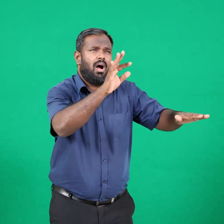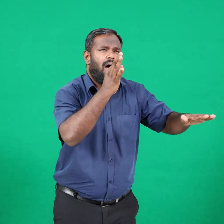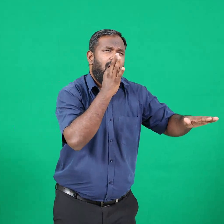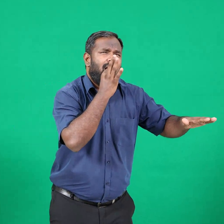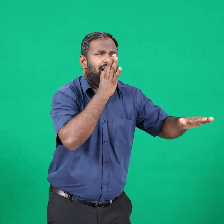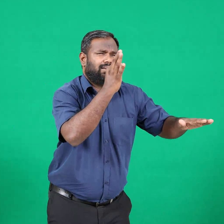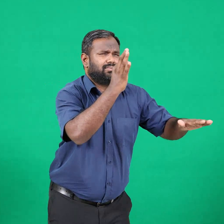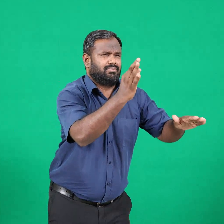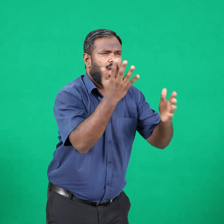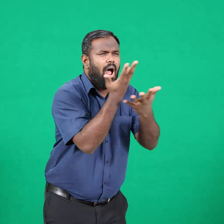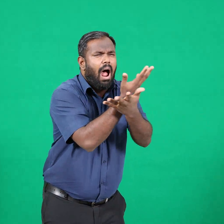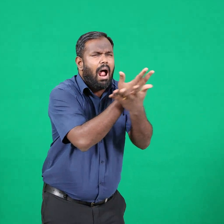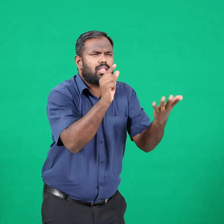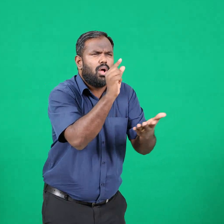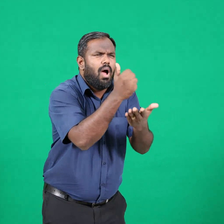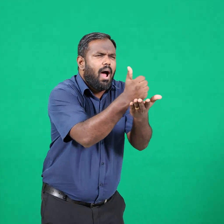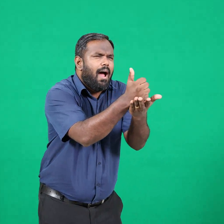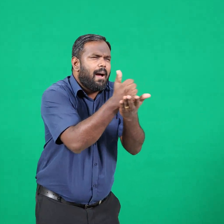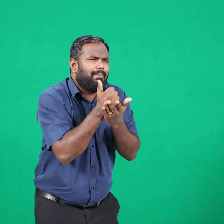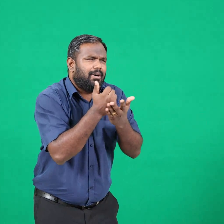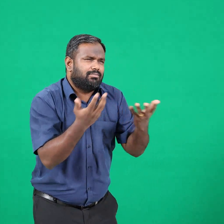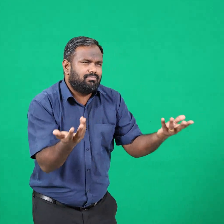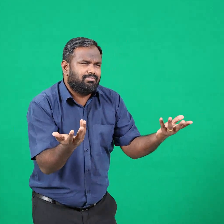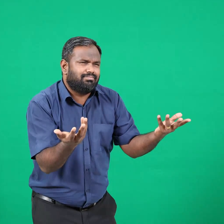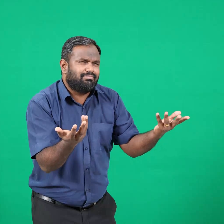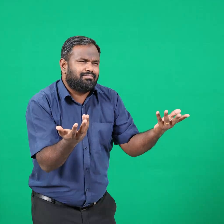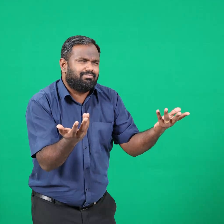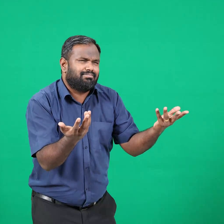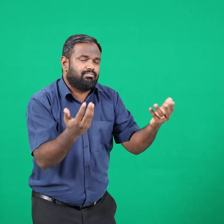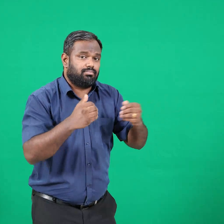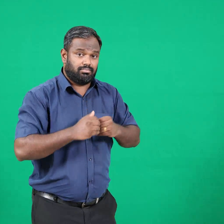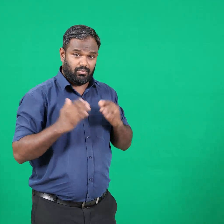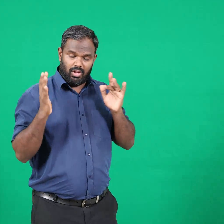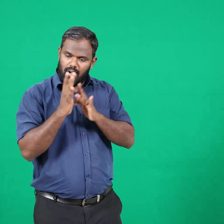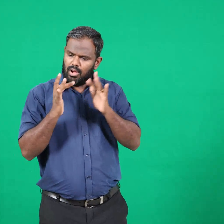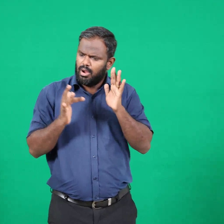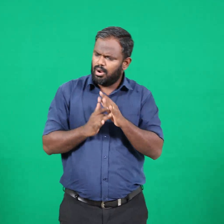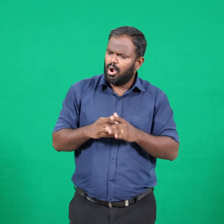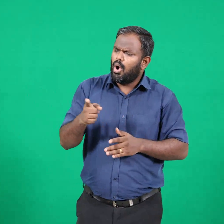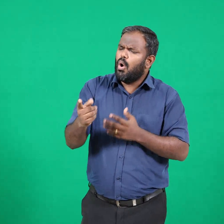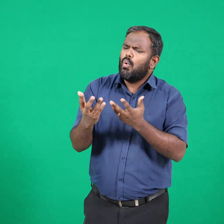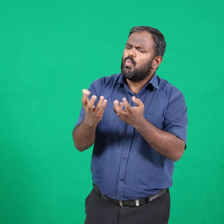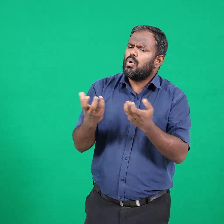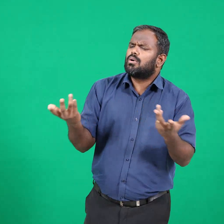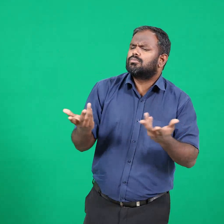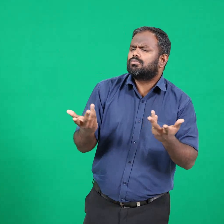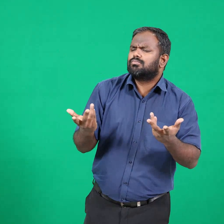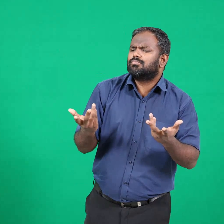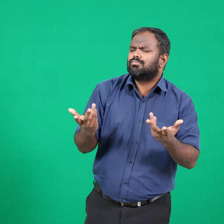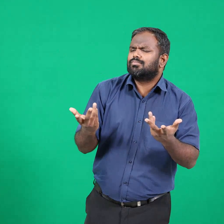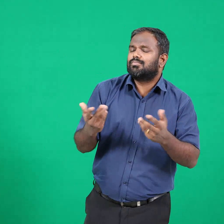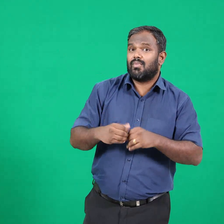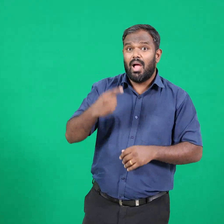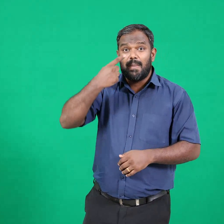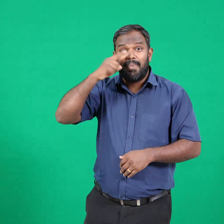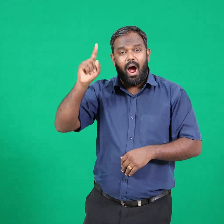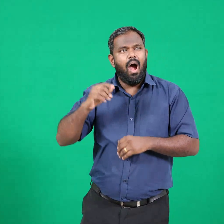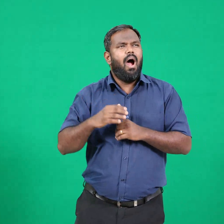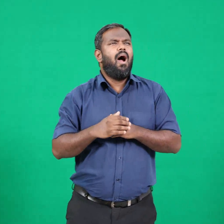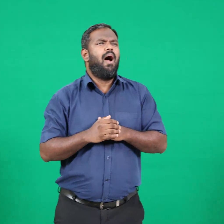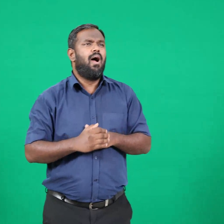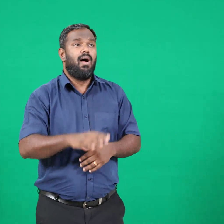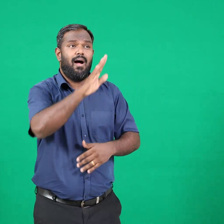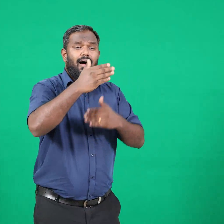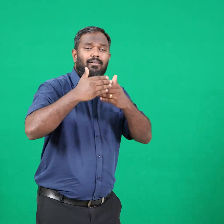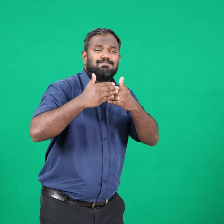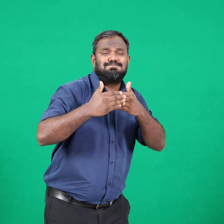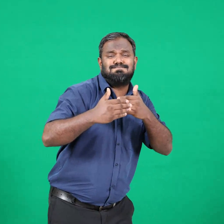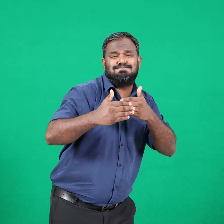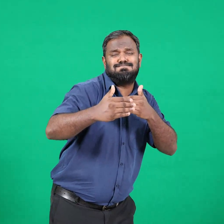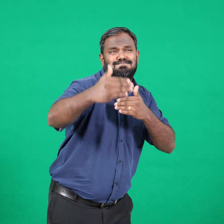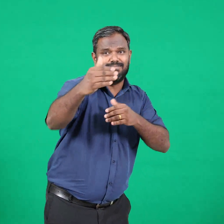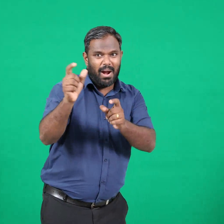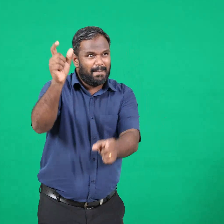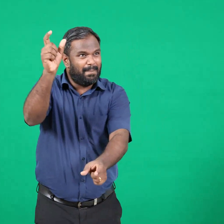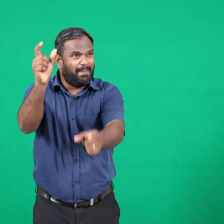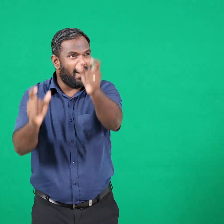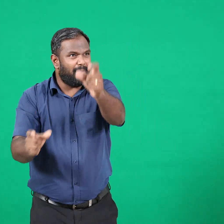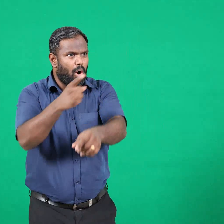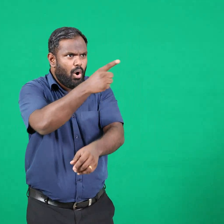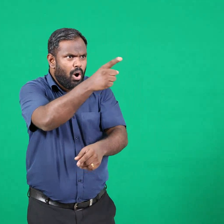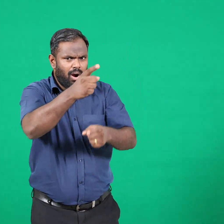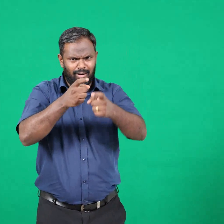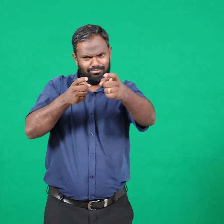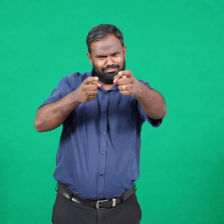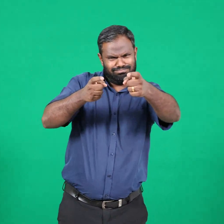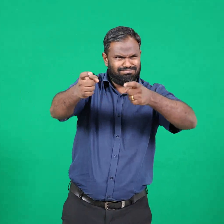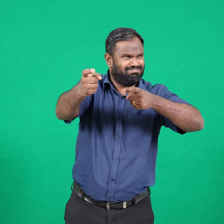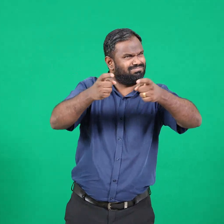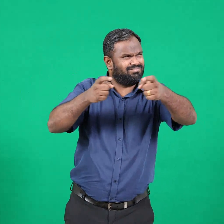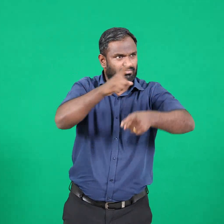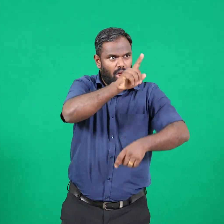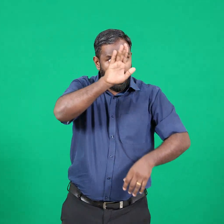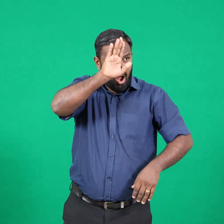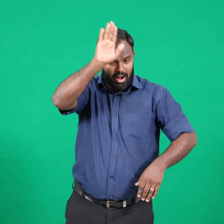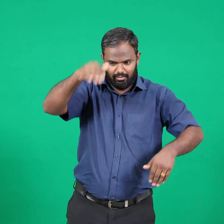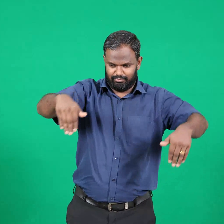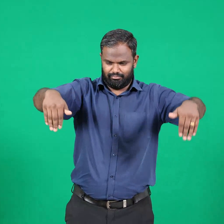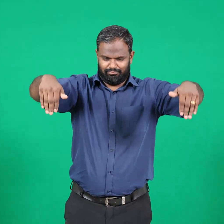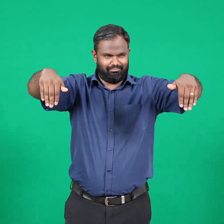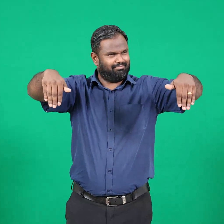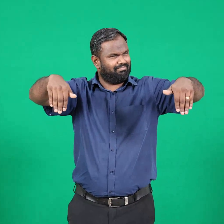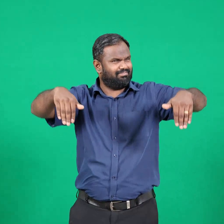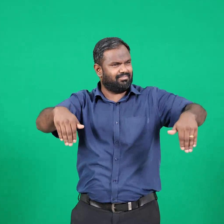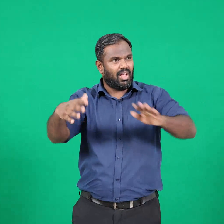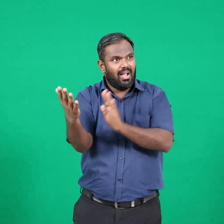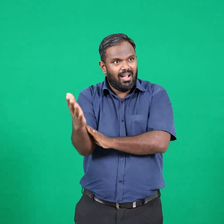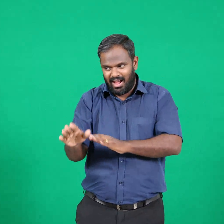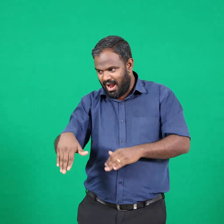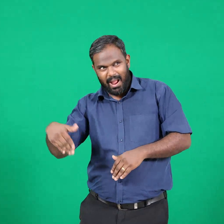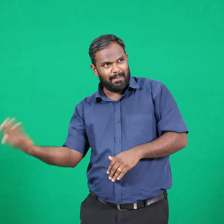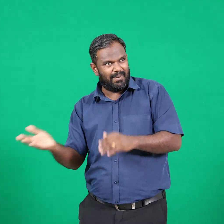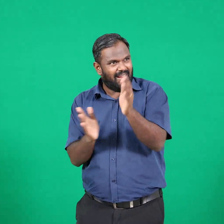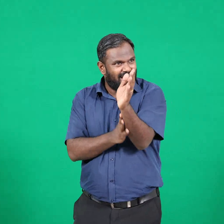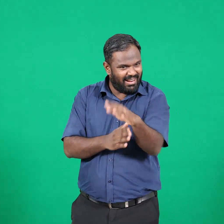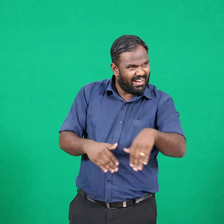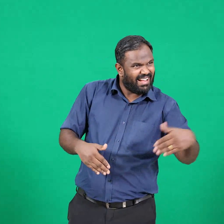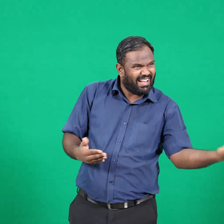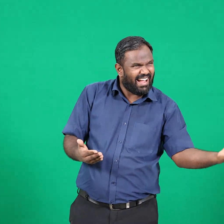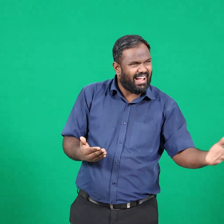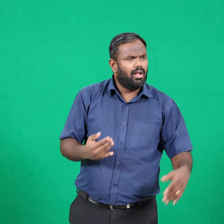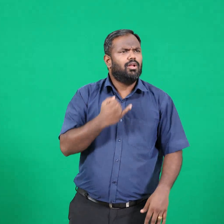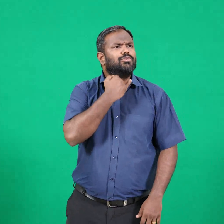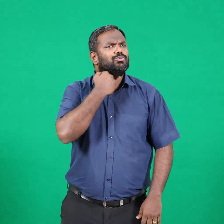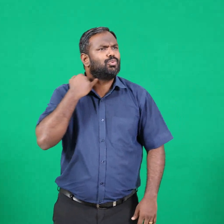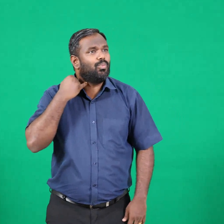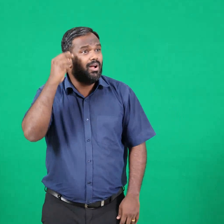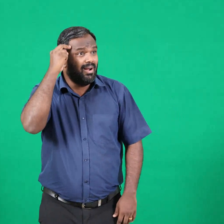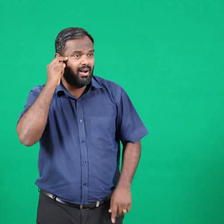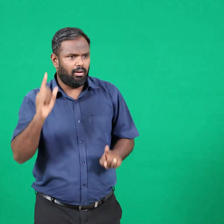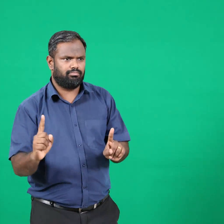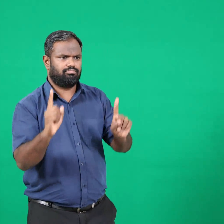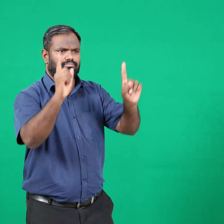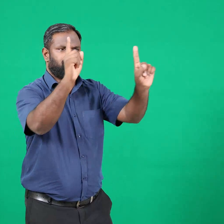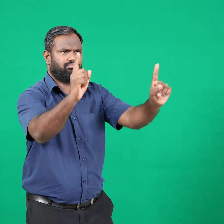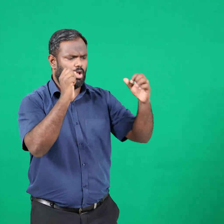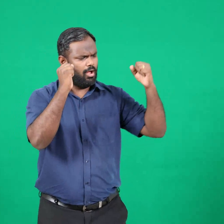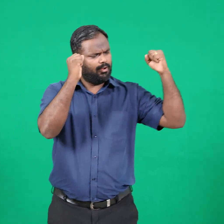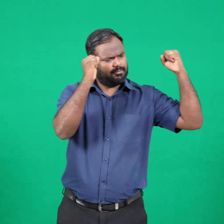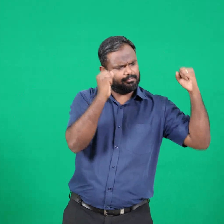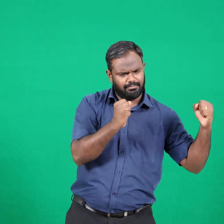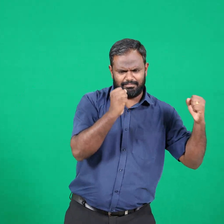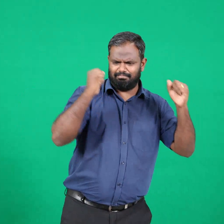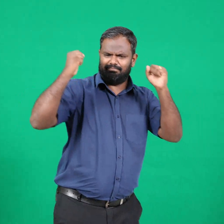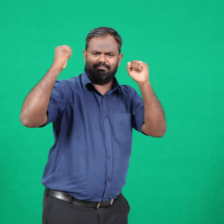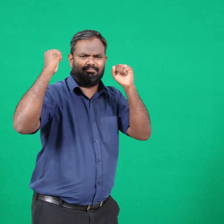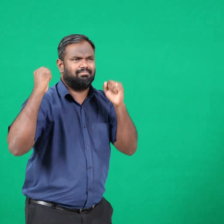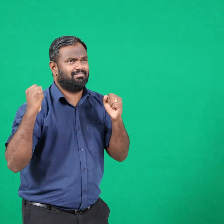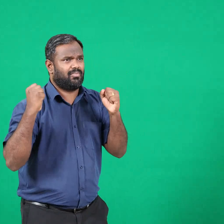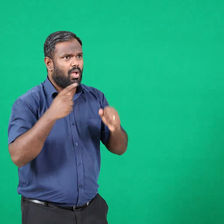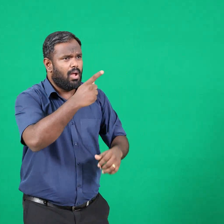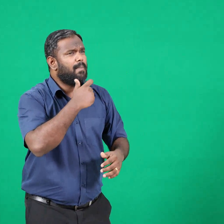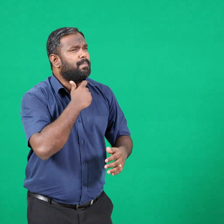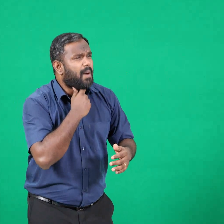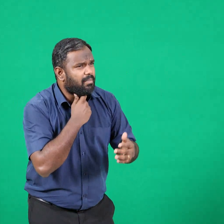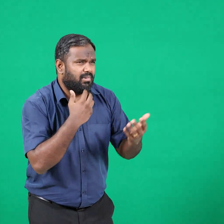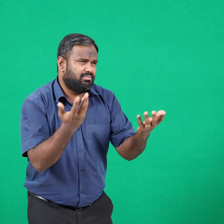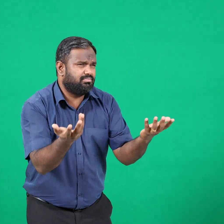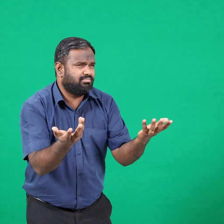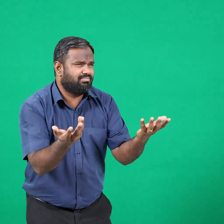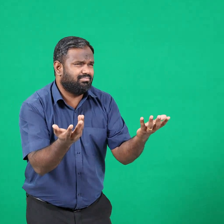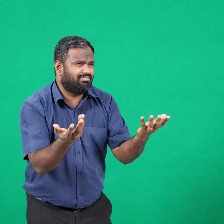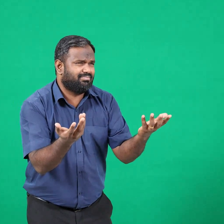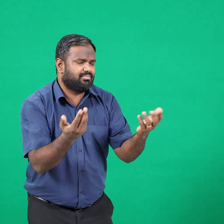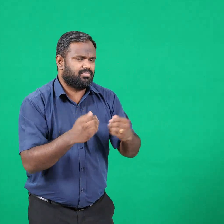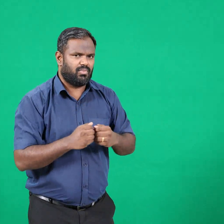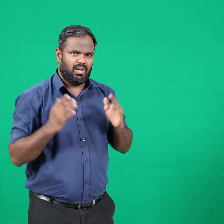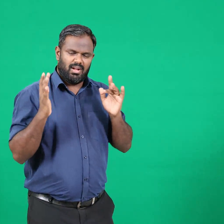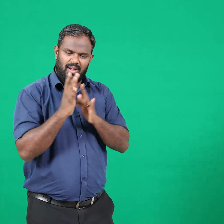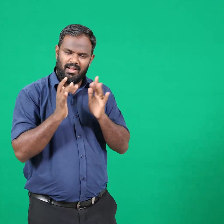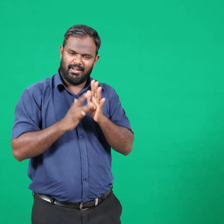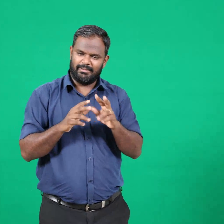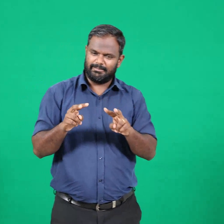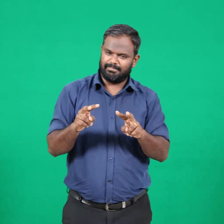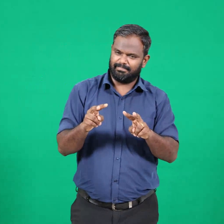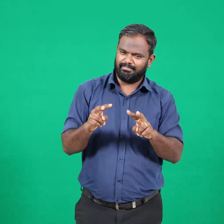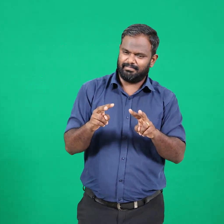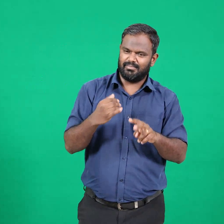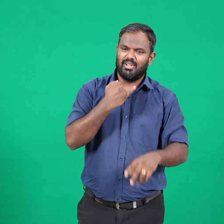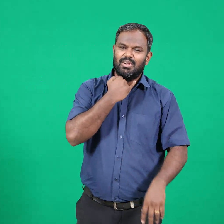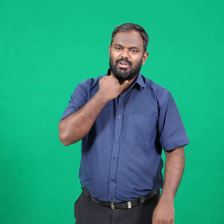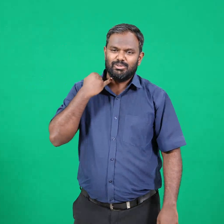She answered, "Declare that in Your kingdom one of these two sons of mine may sit at Your right hand, and the other at Your left."